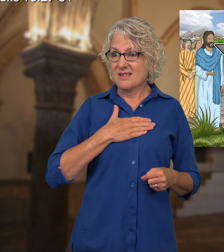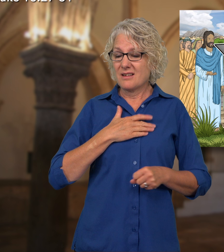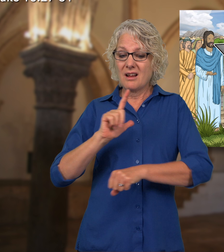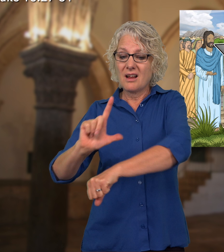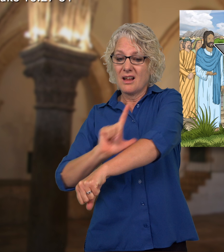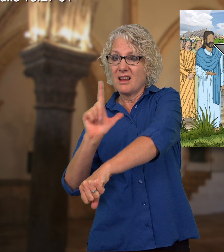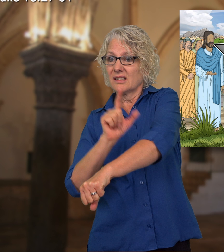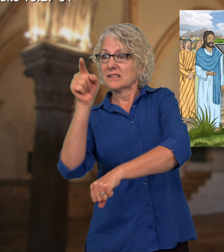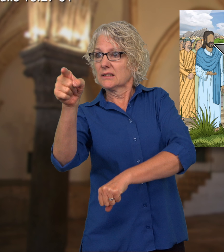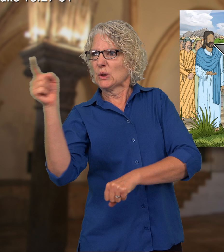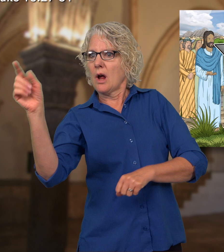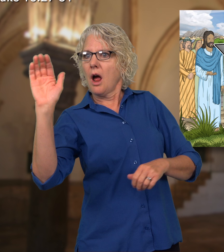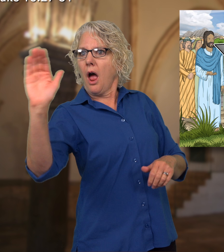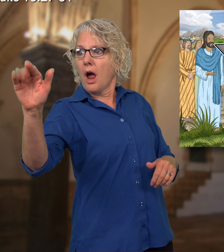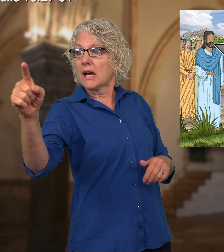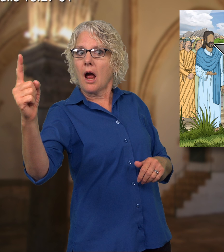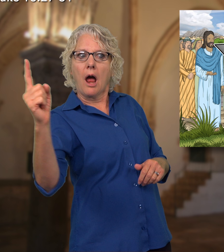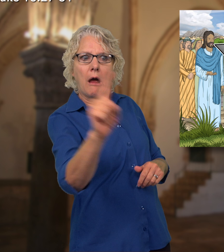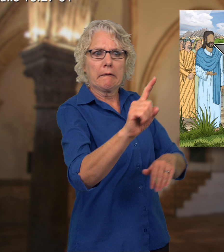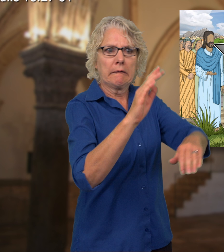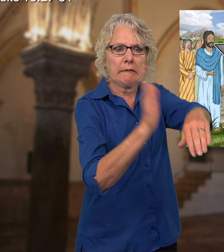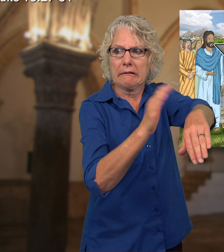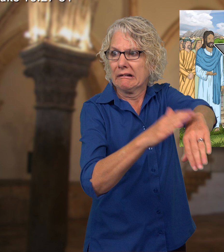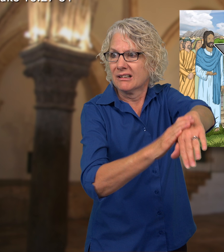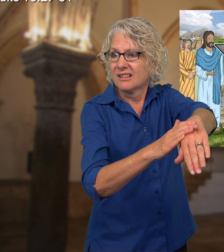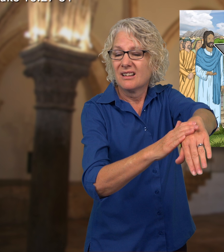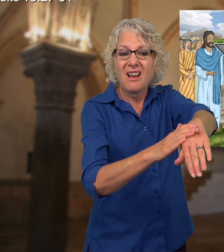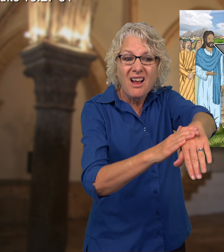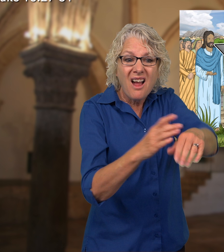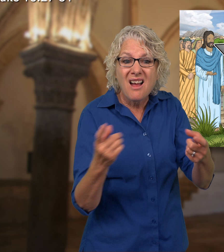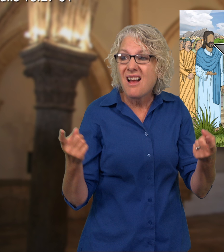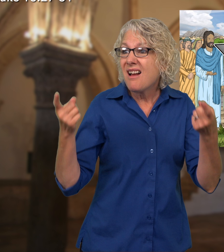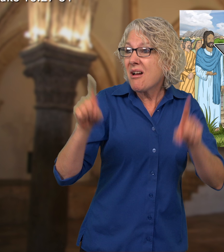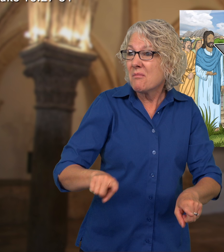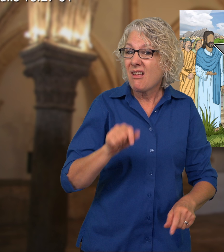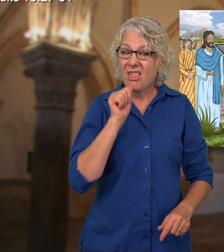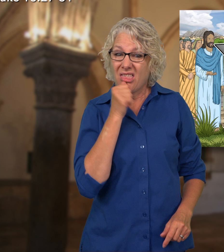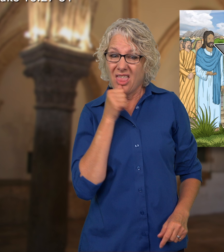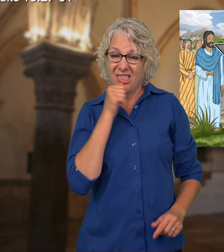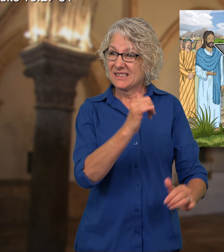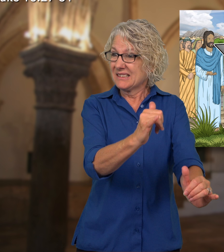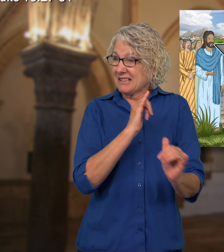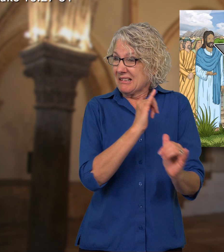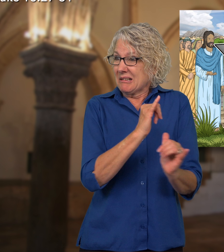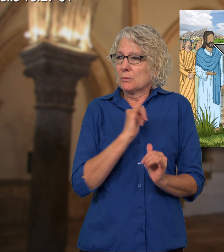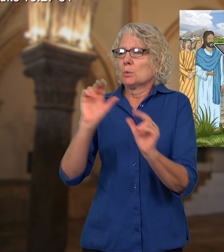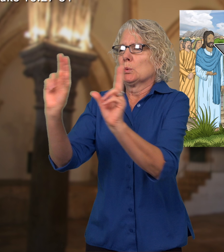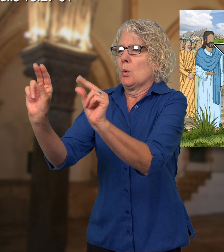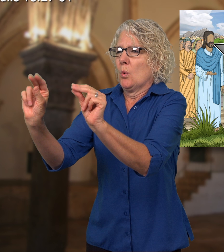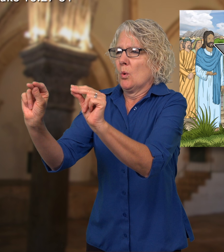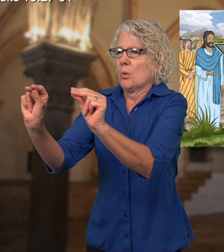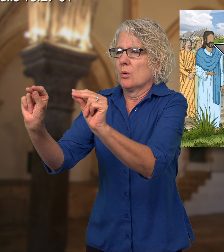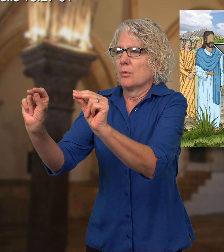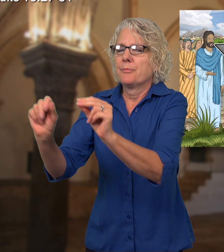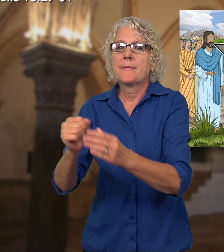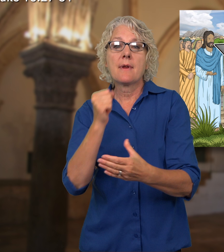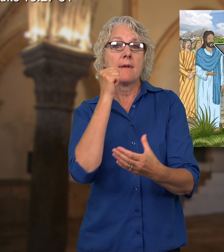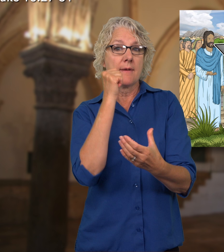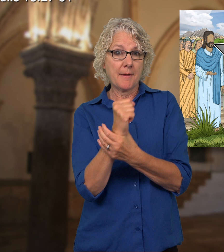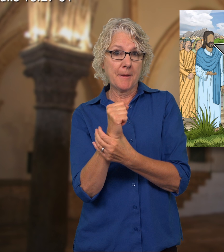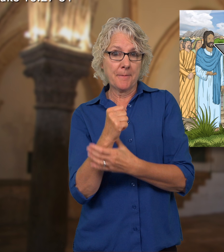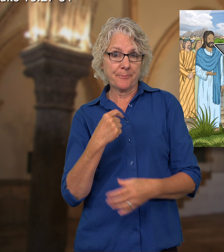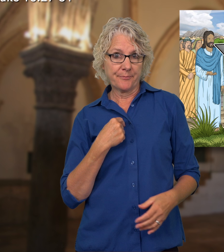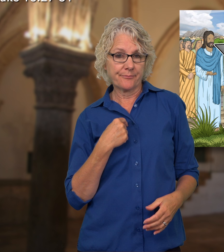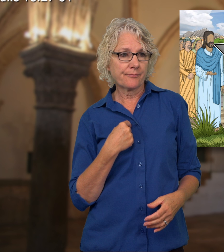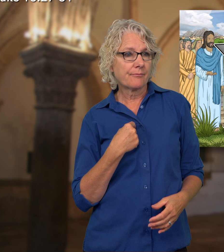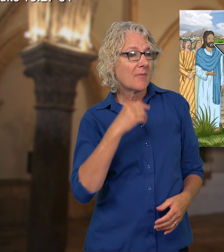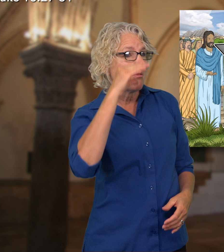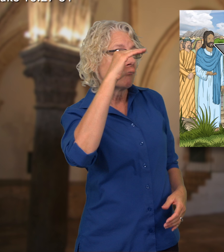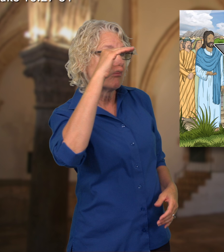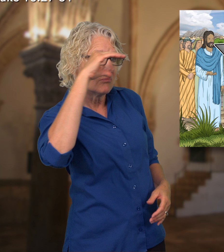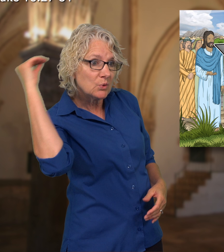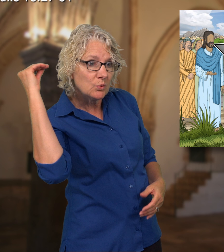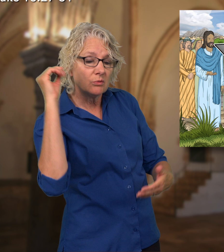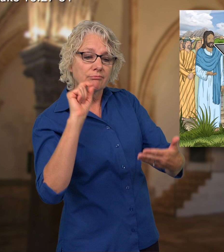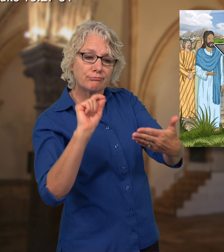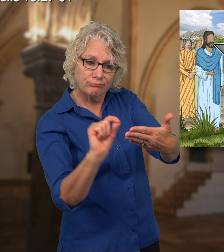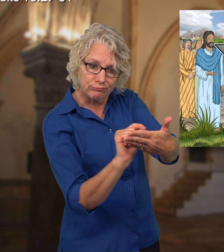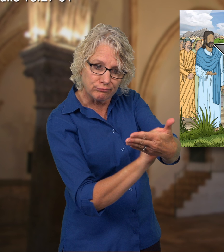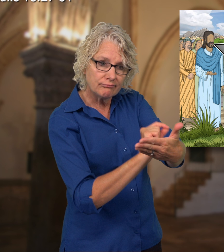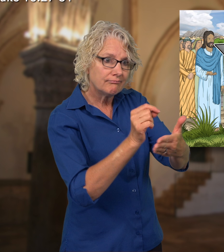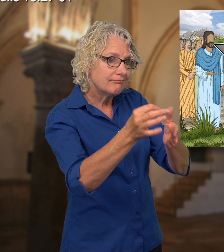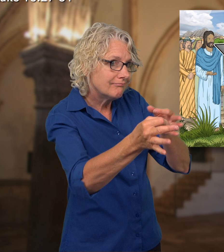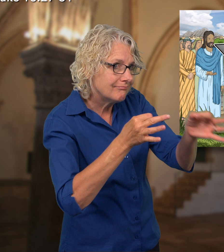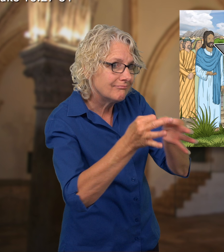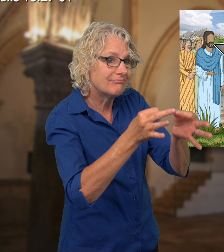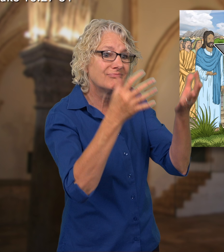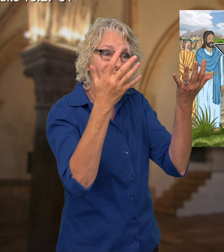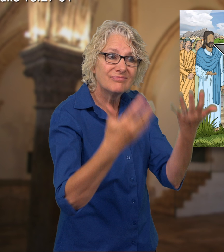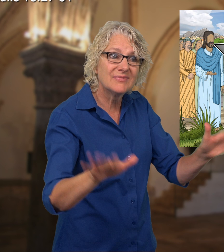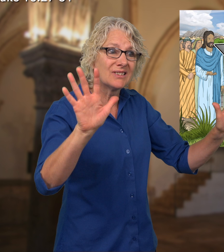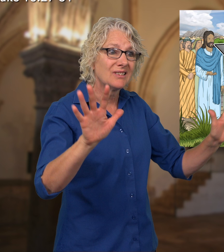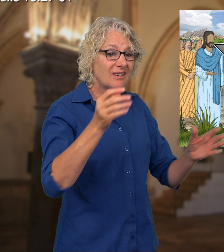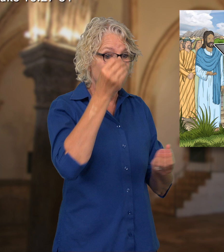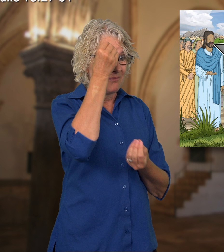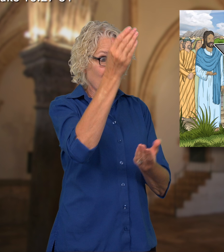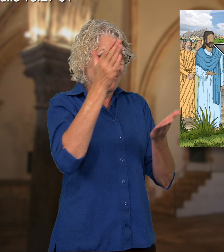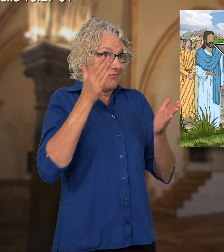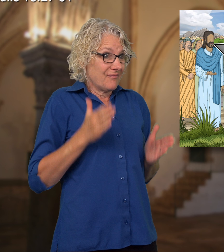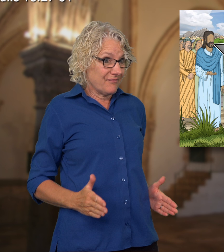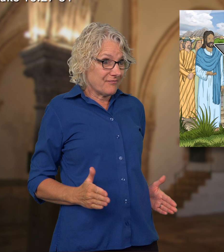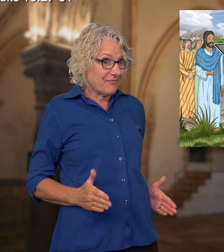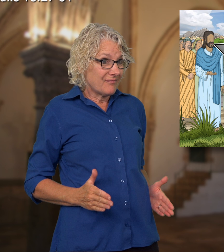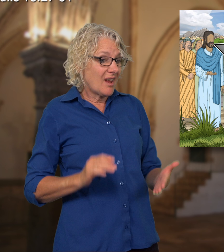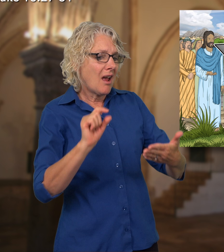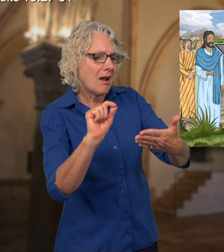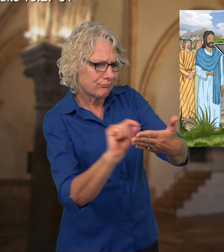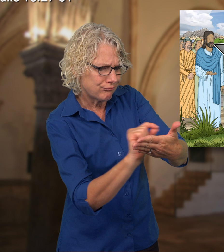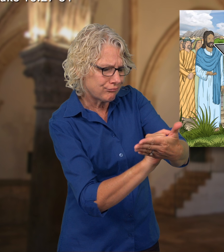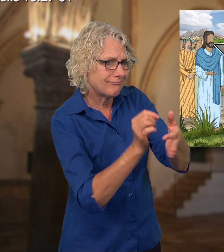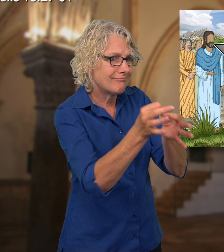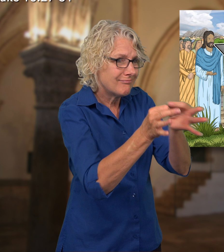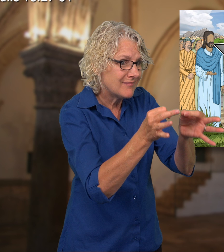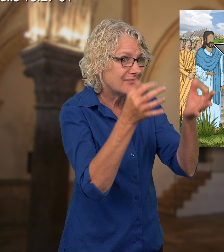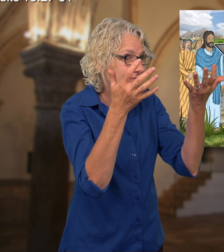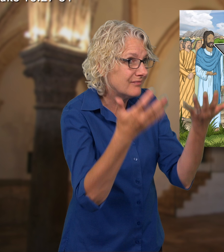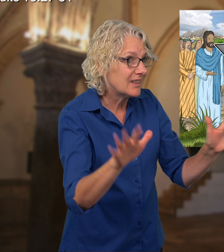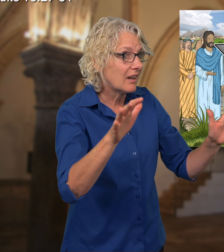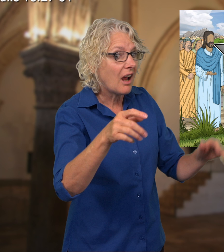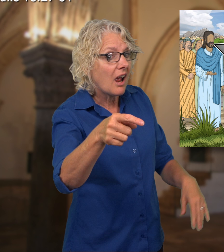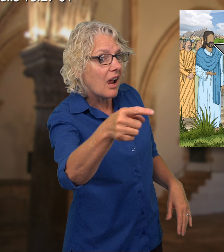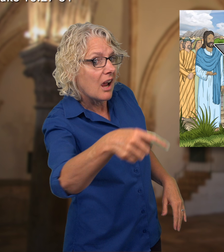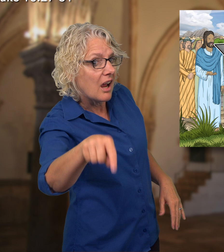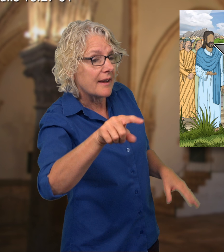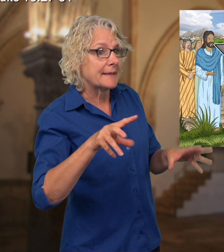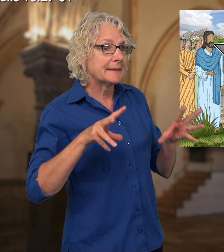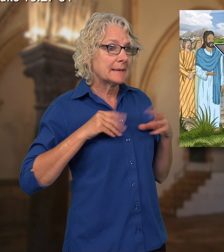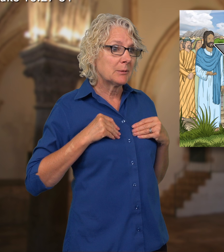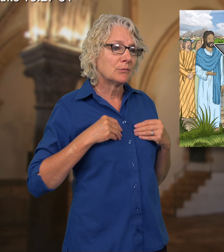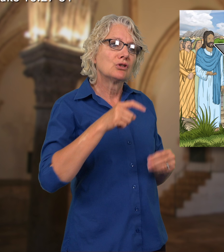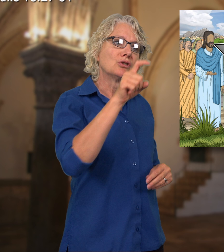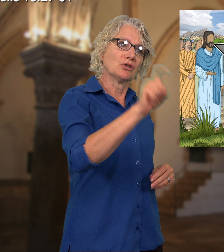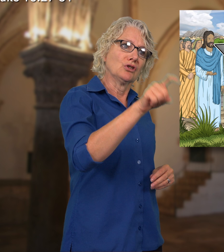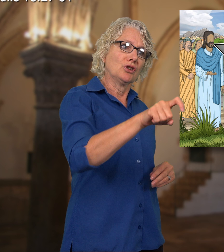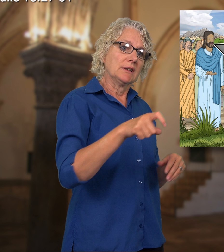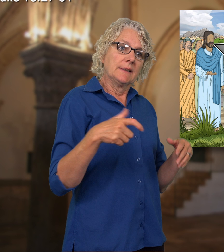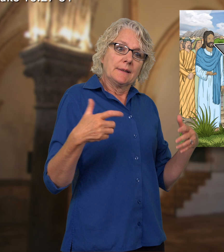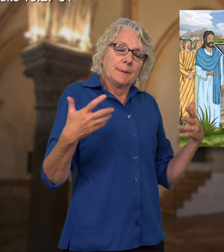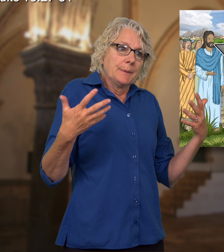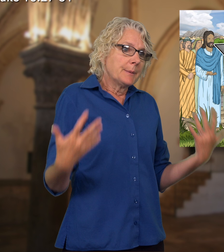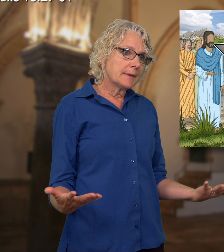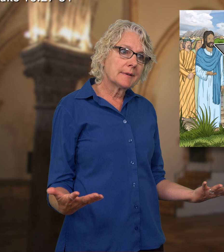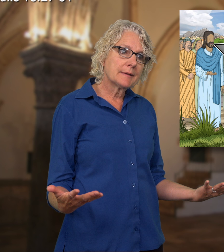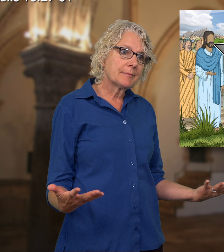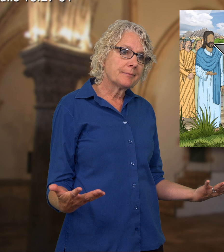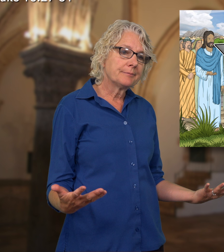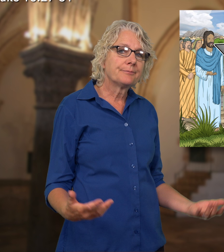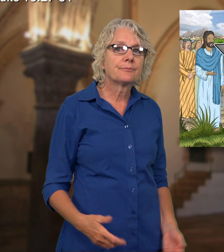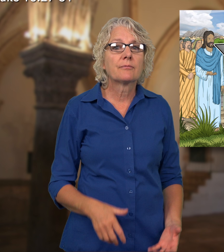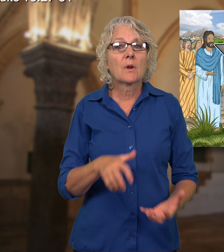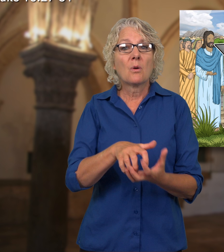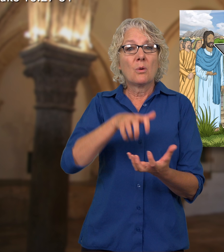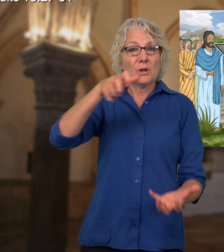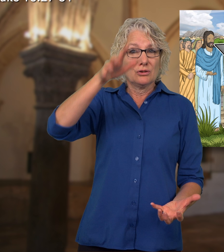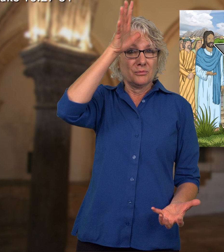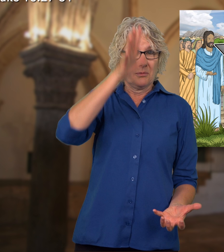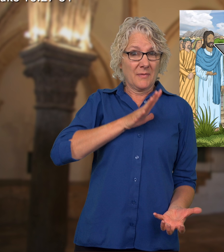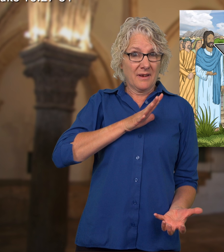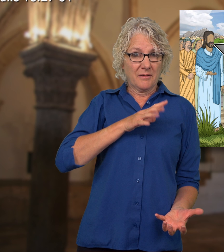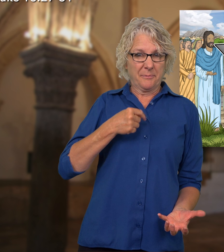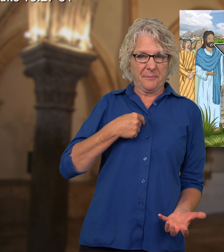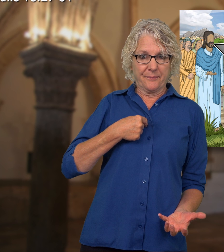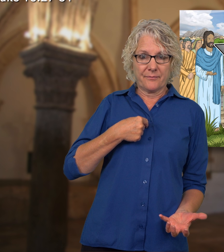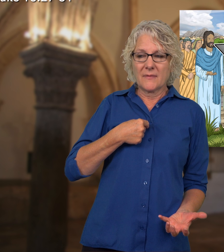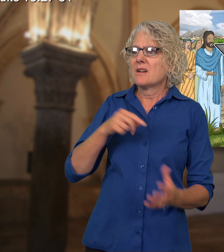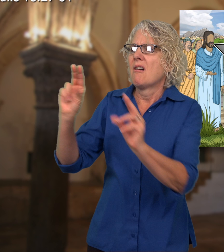Let him warn them, so that they will not also end up in this place of torment.’ But Abraham replied, ‘They have Moses and the prophets;